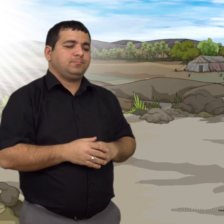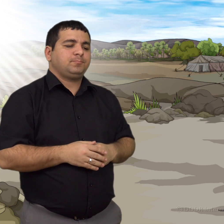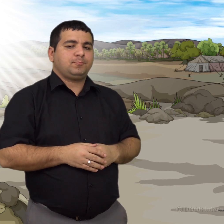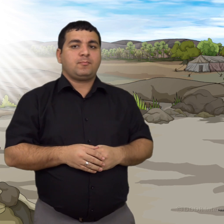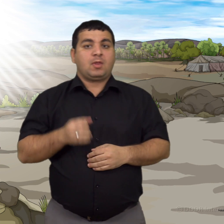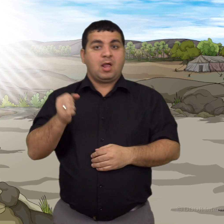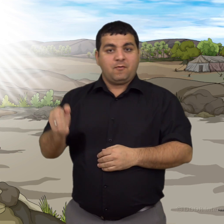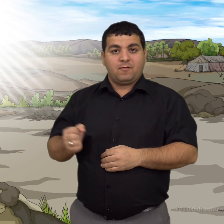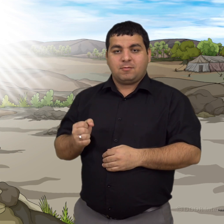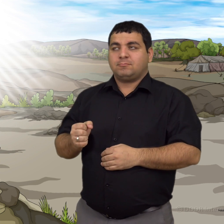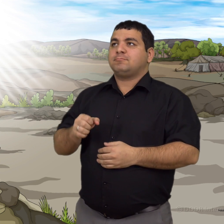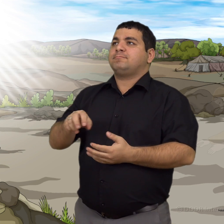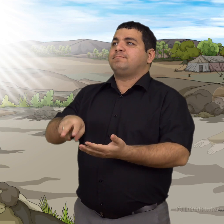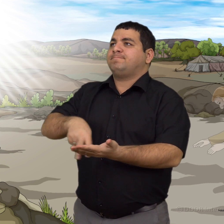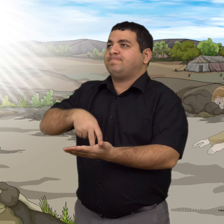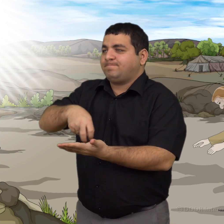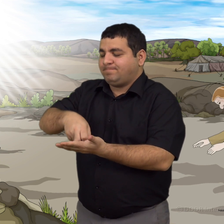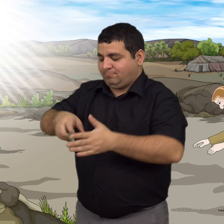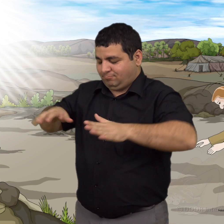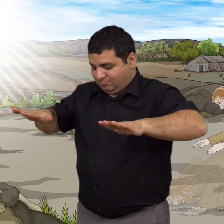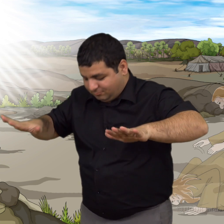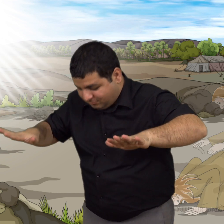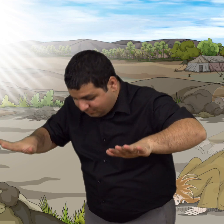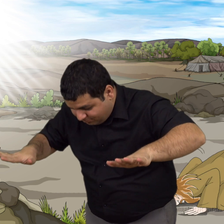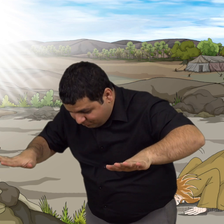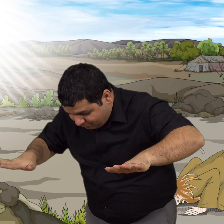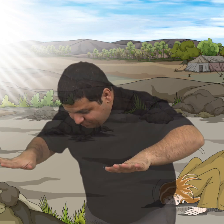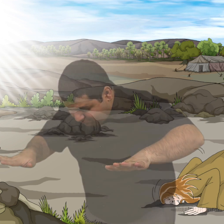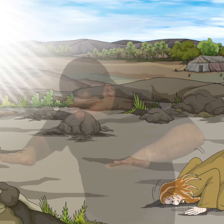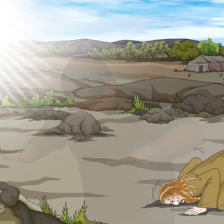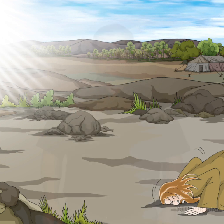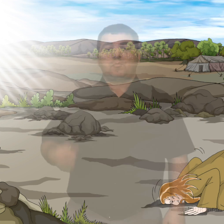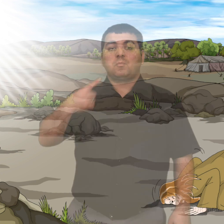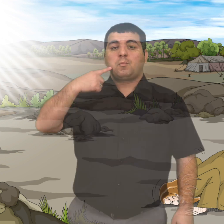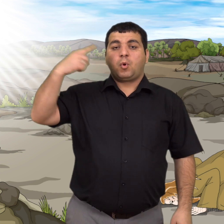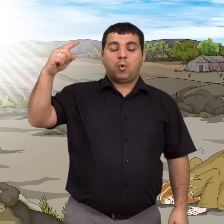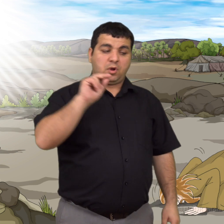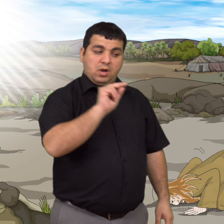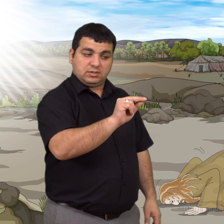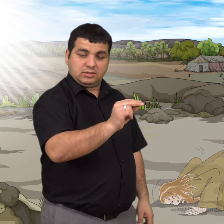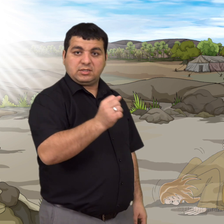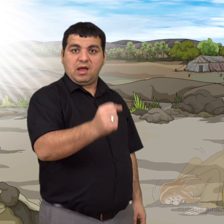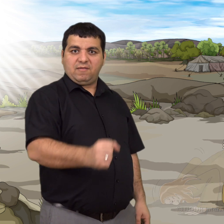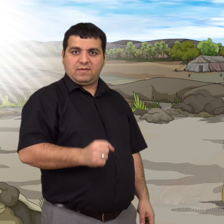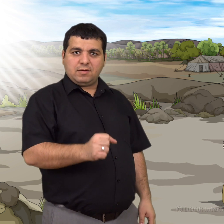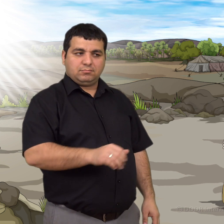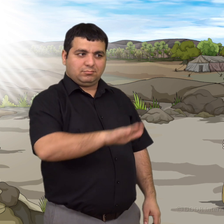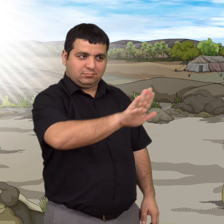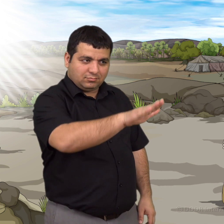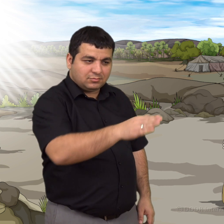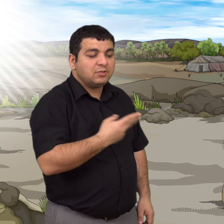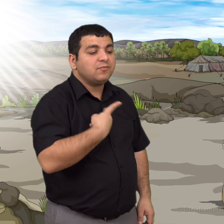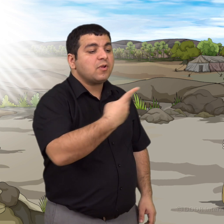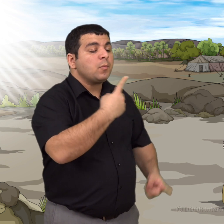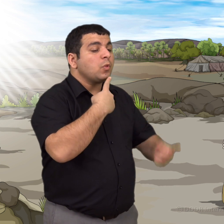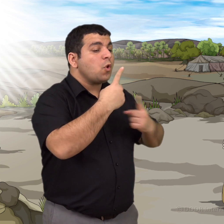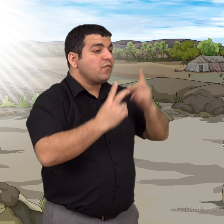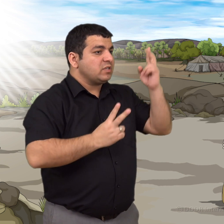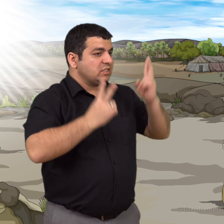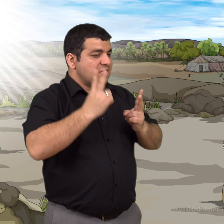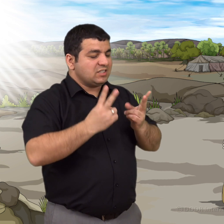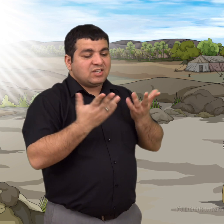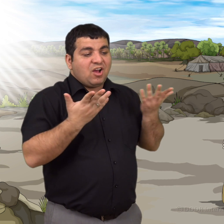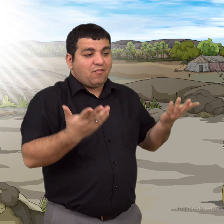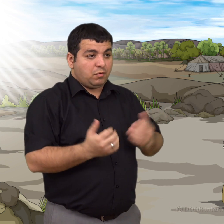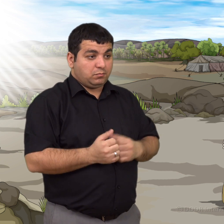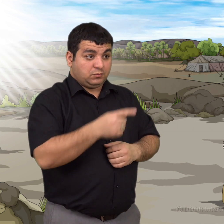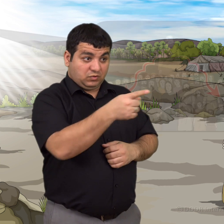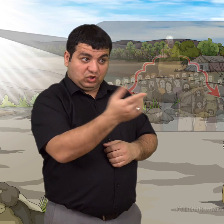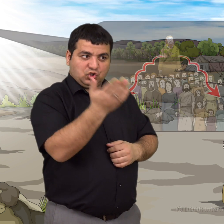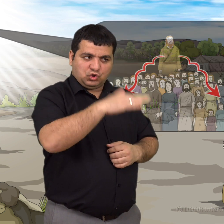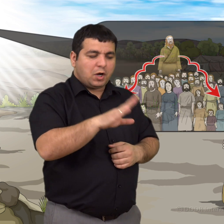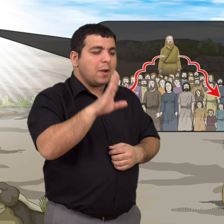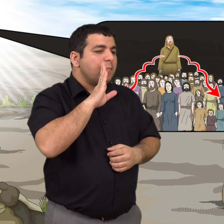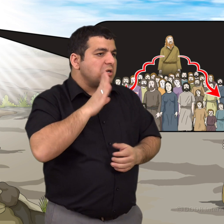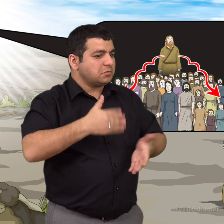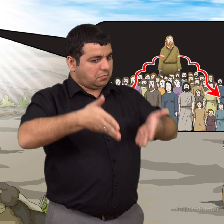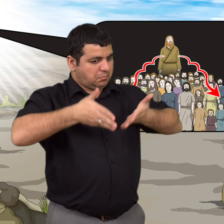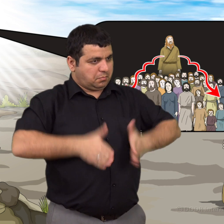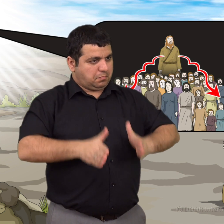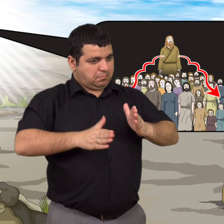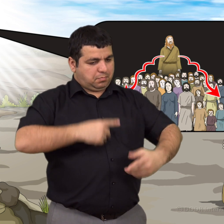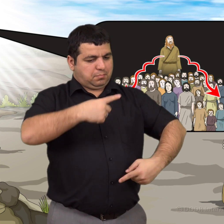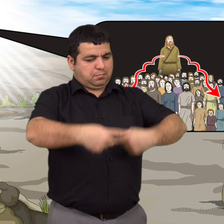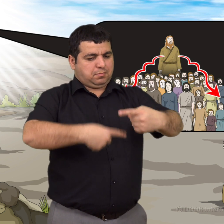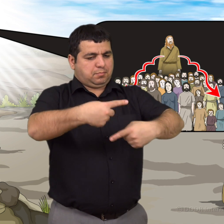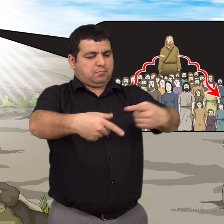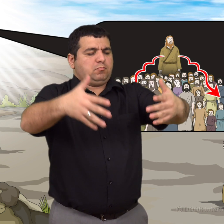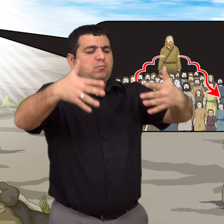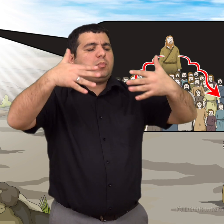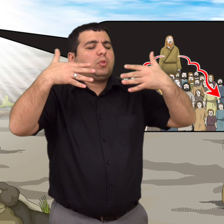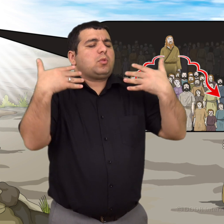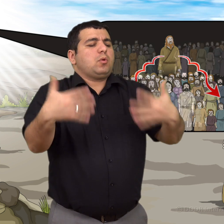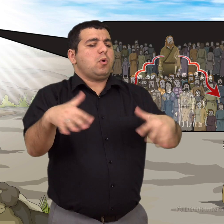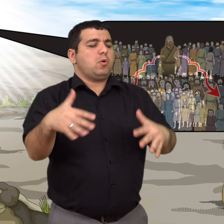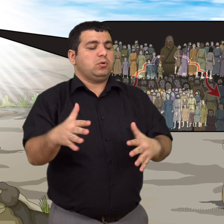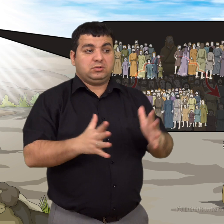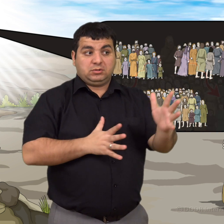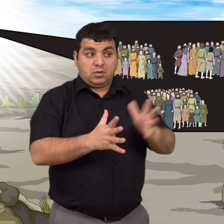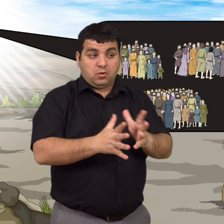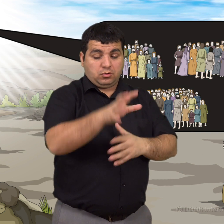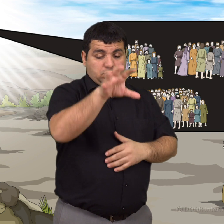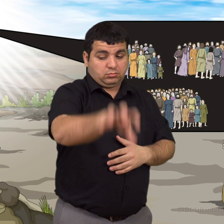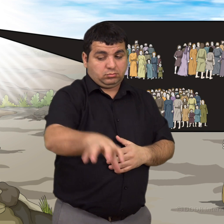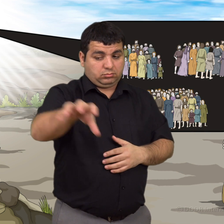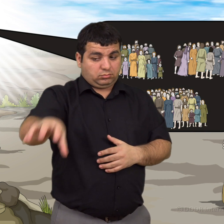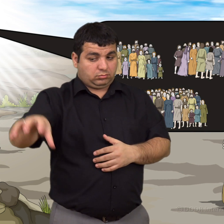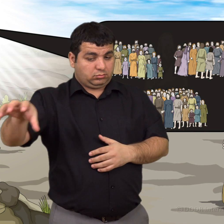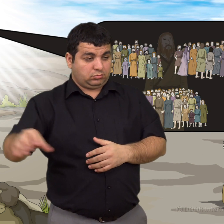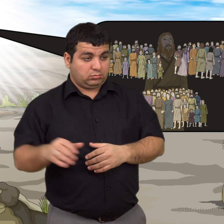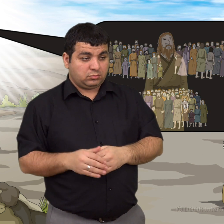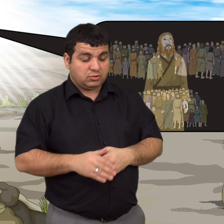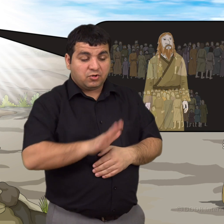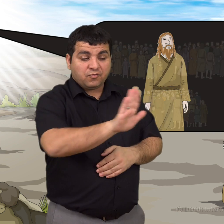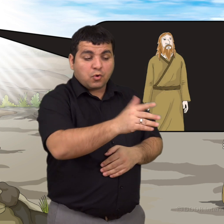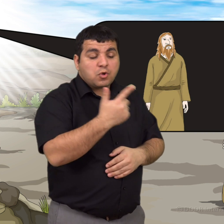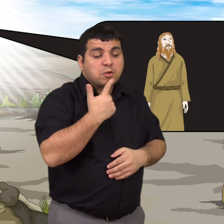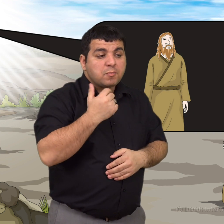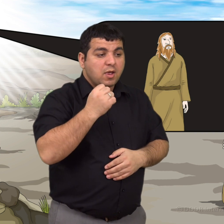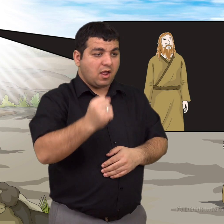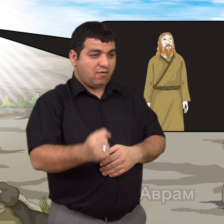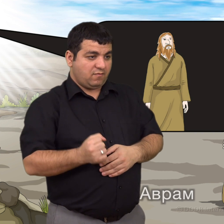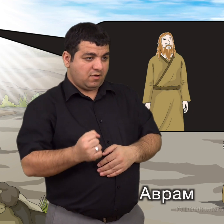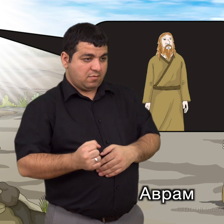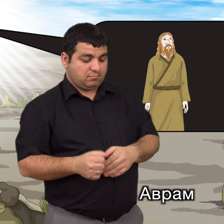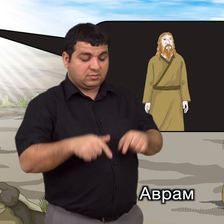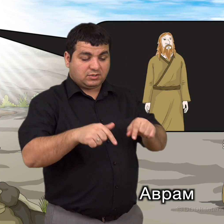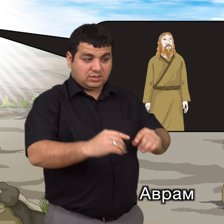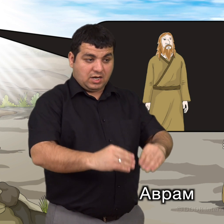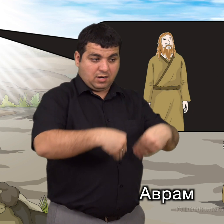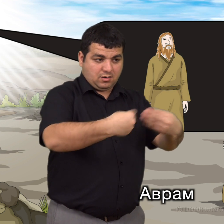Then Abram fell facedown, and God said to him, “As for Me, this is My covenant with you: You will be the father of many nations.